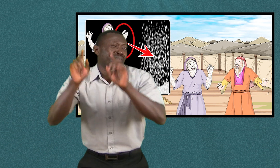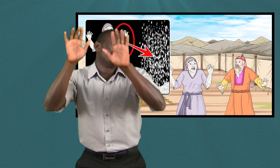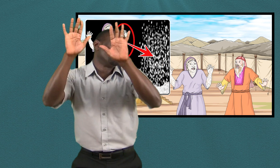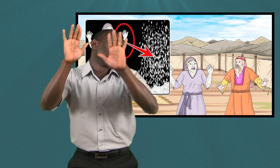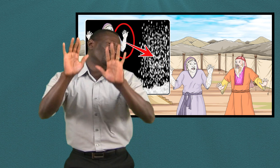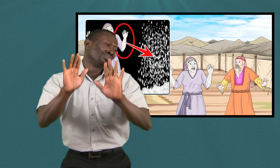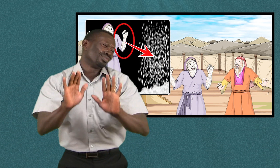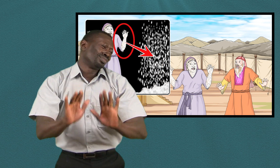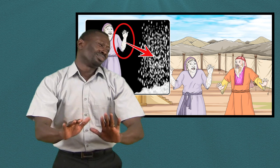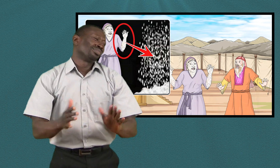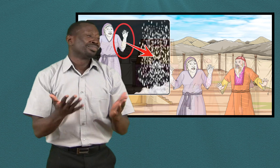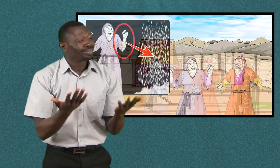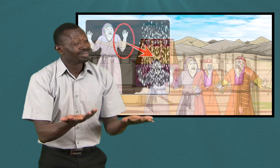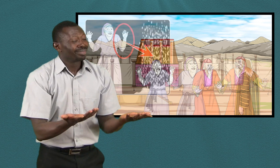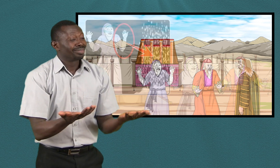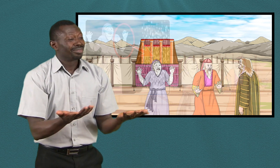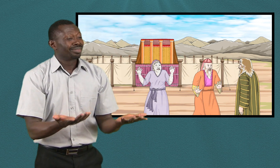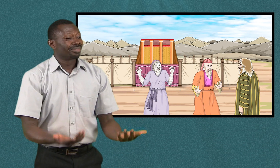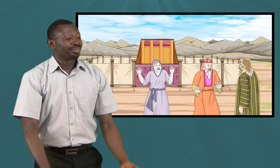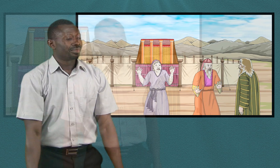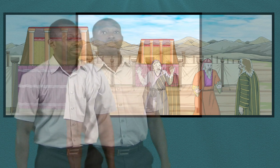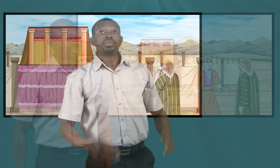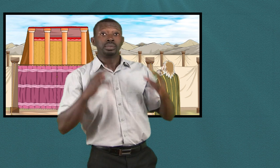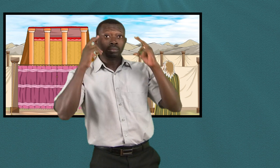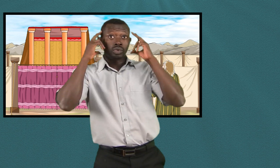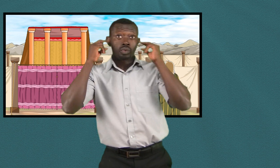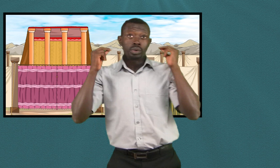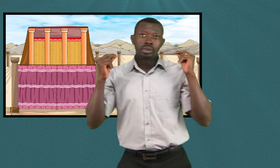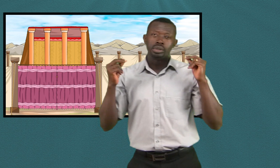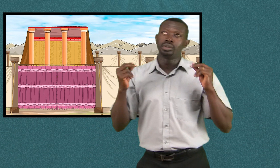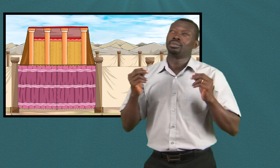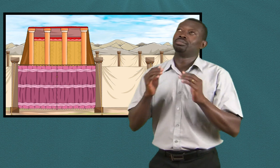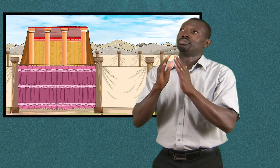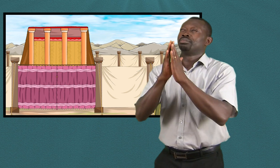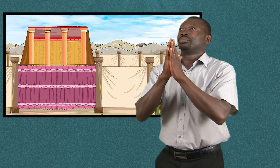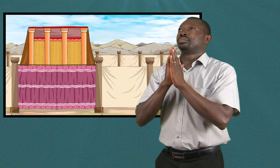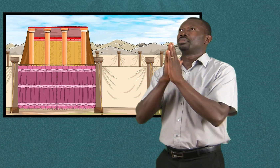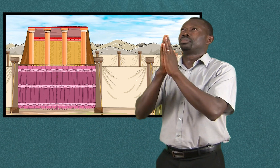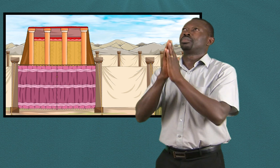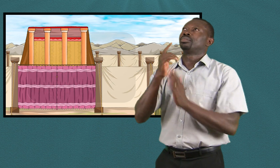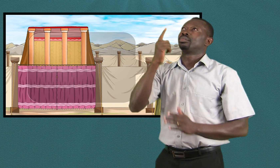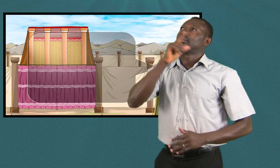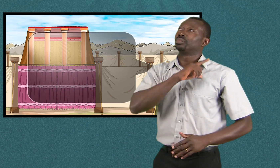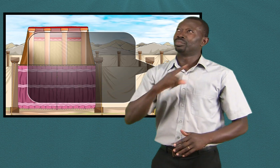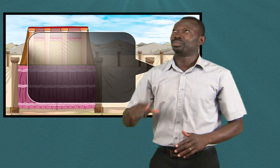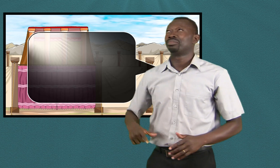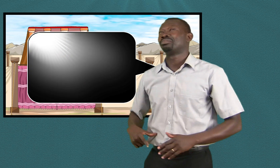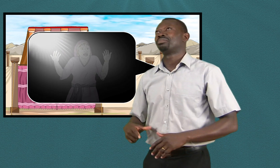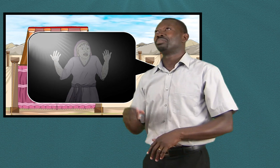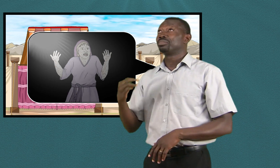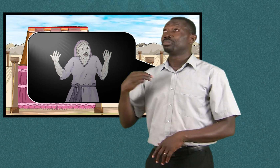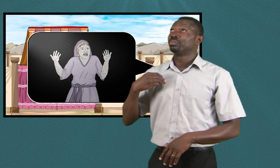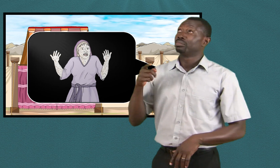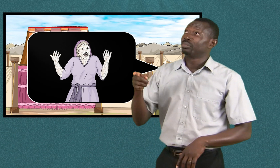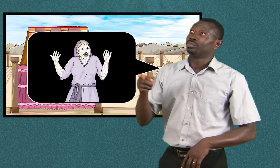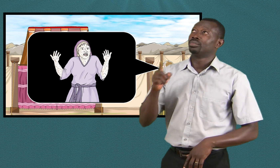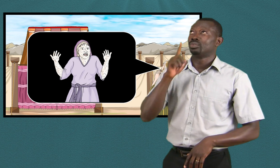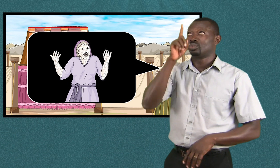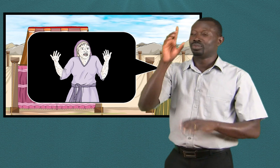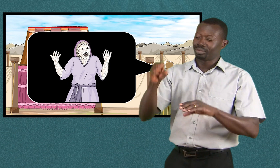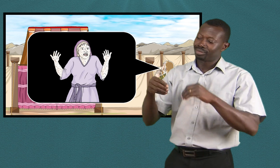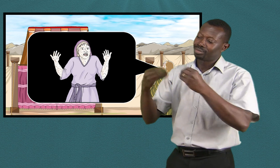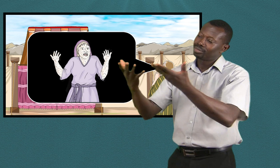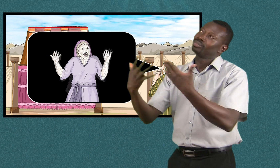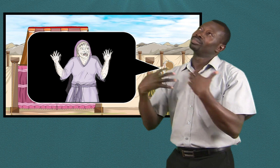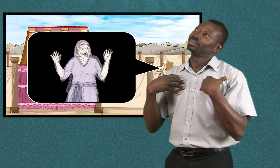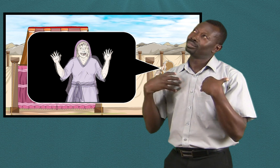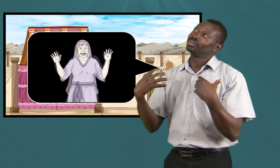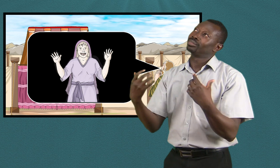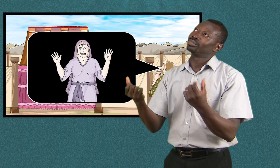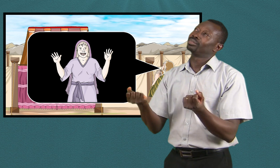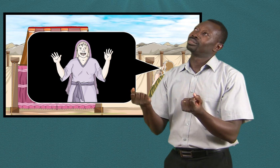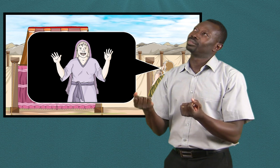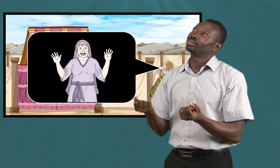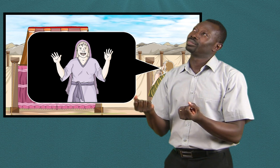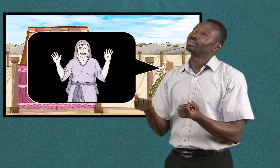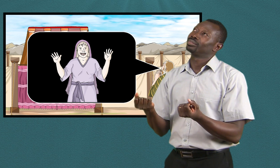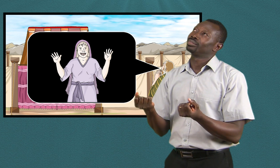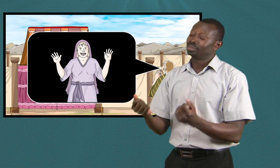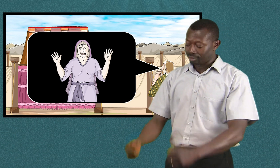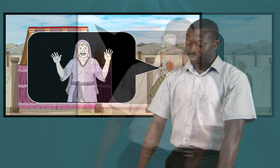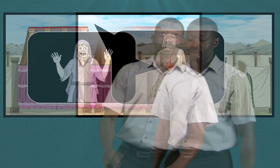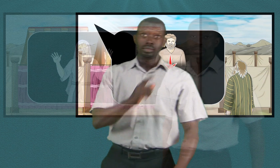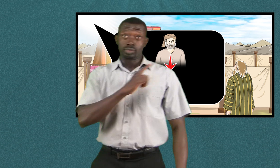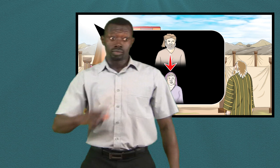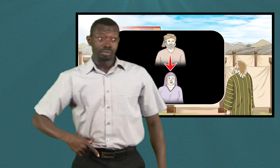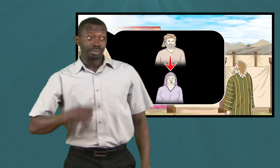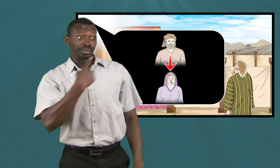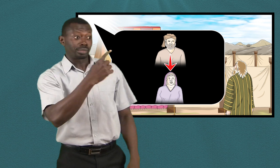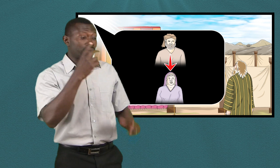So Moses cried out to the LORD, “O God, please heal her!”